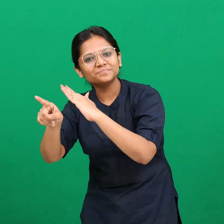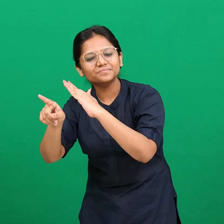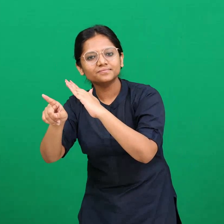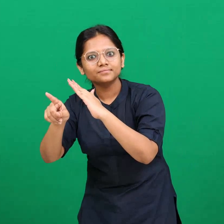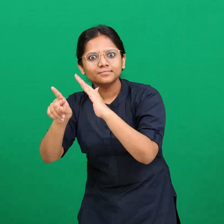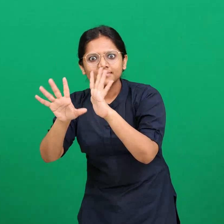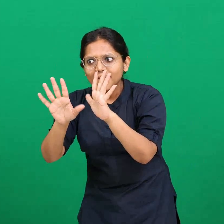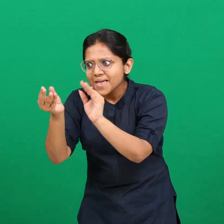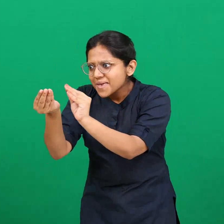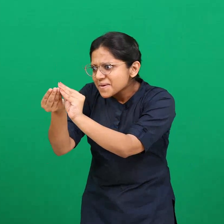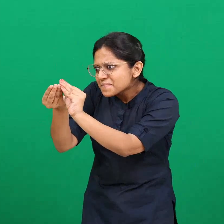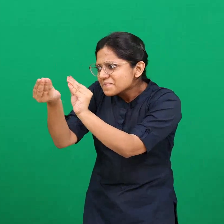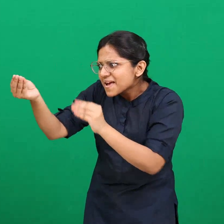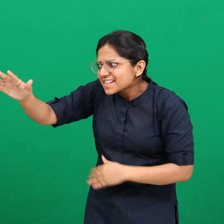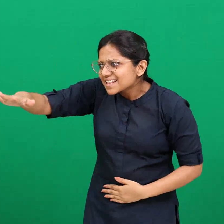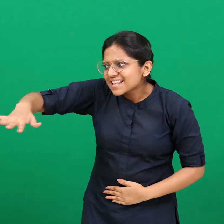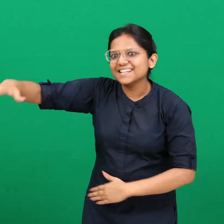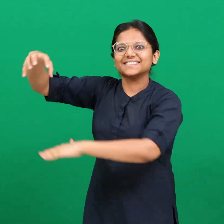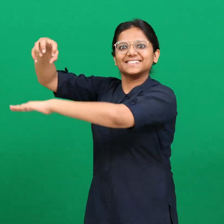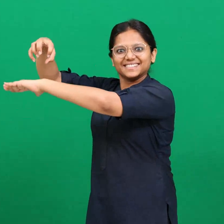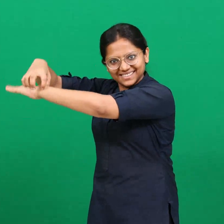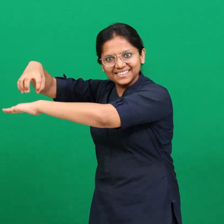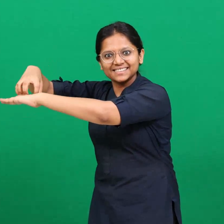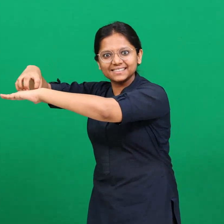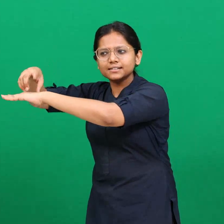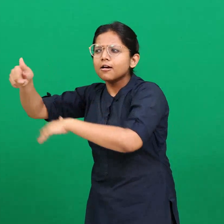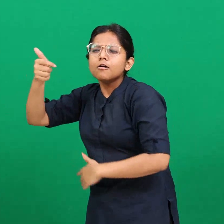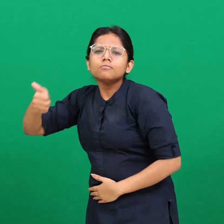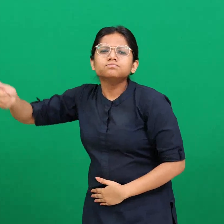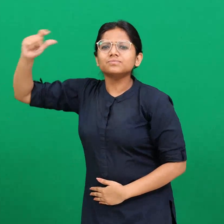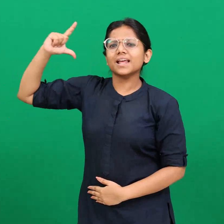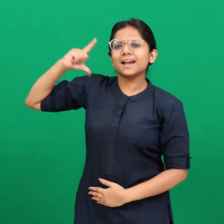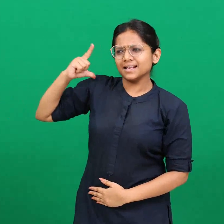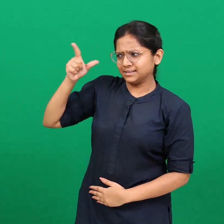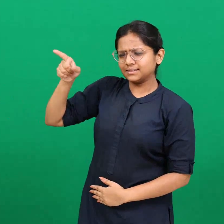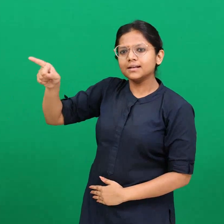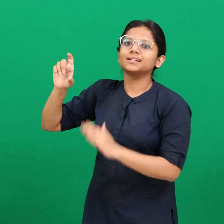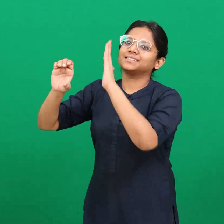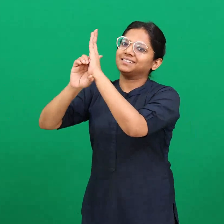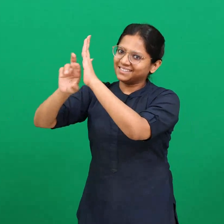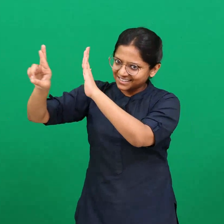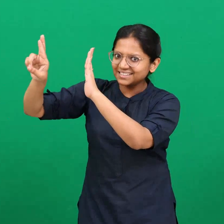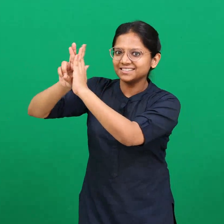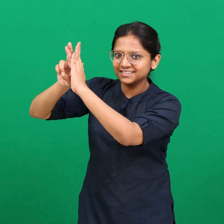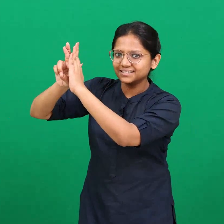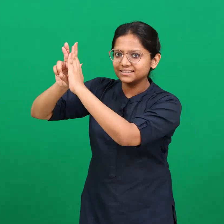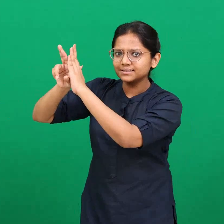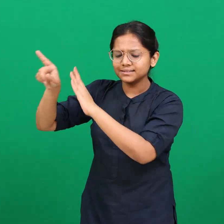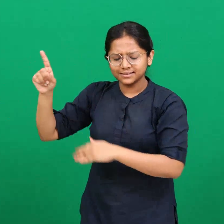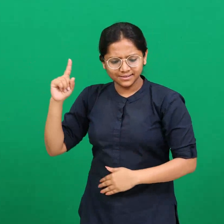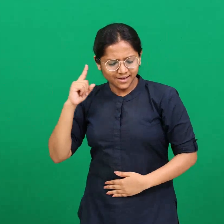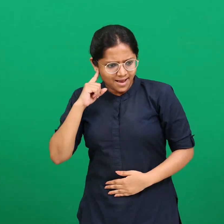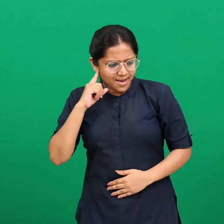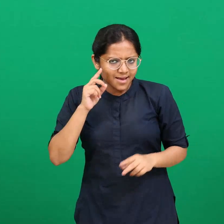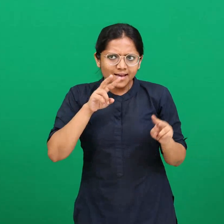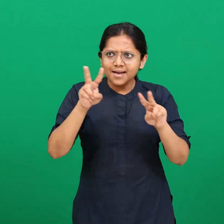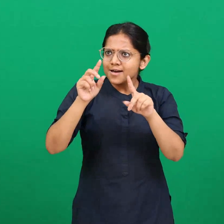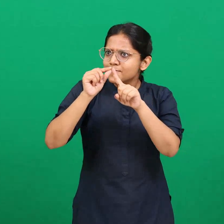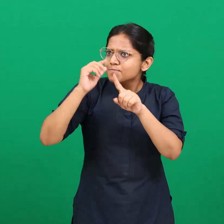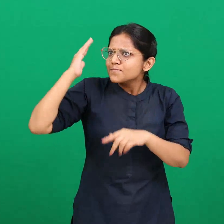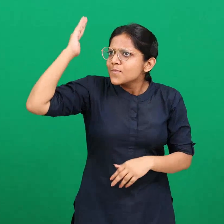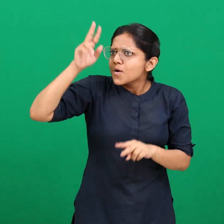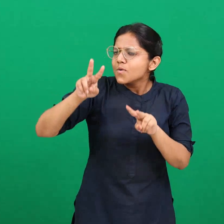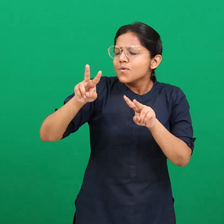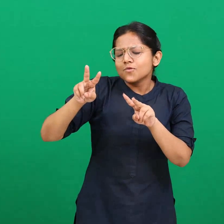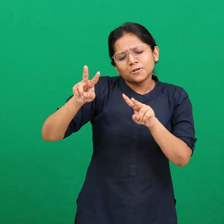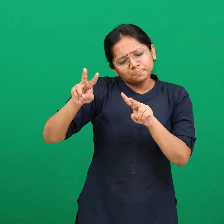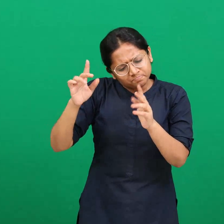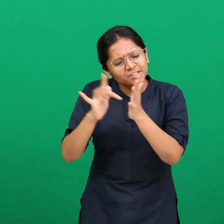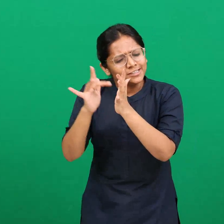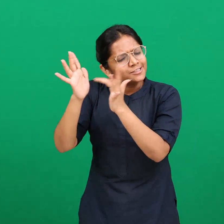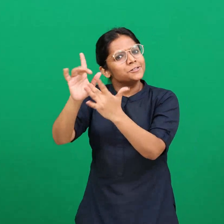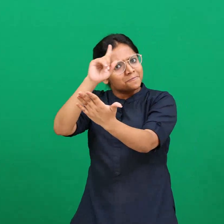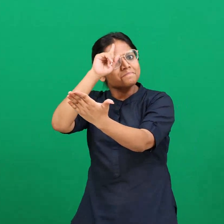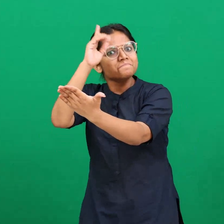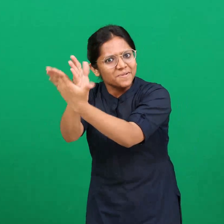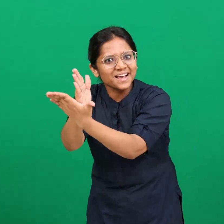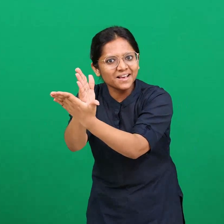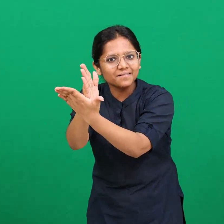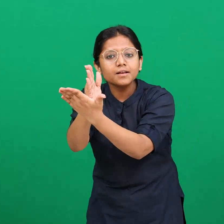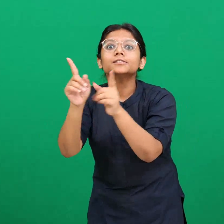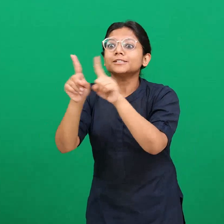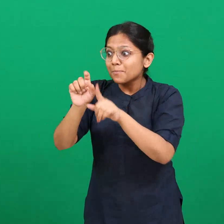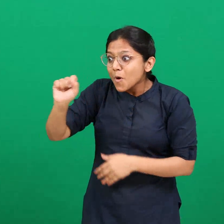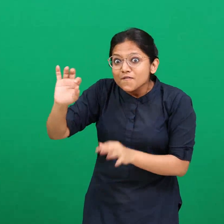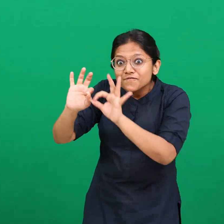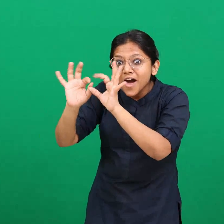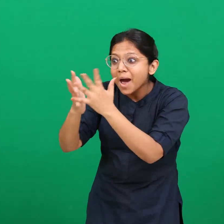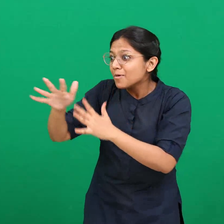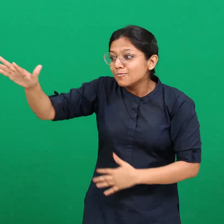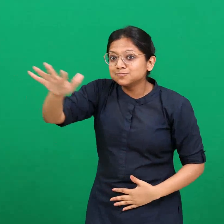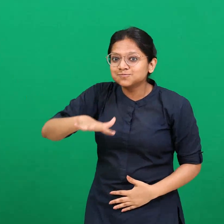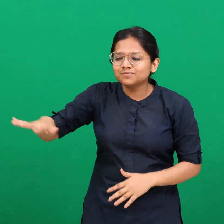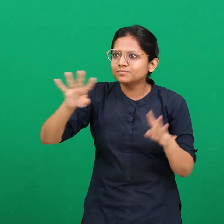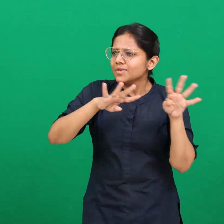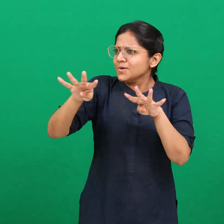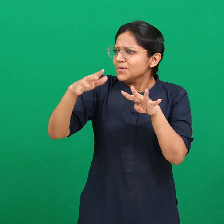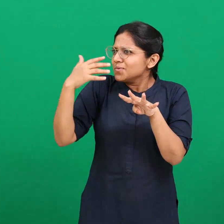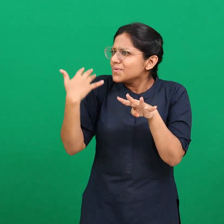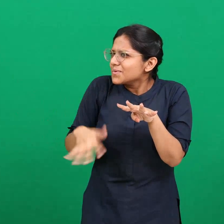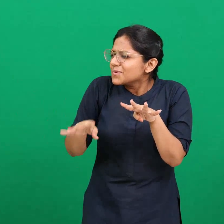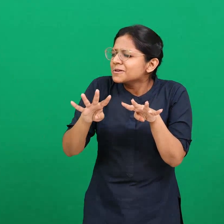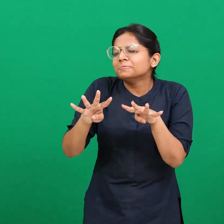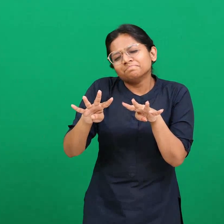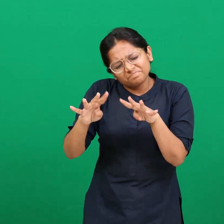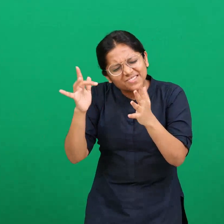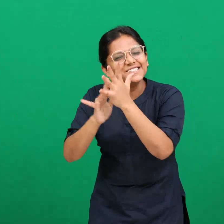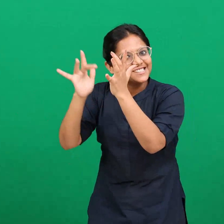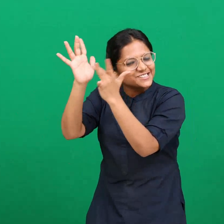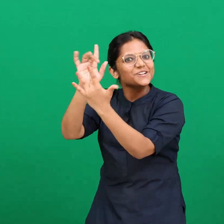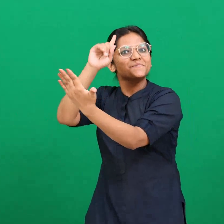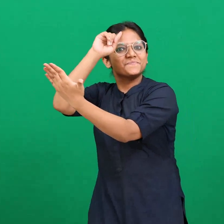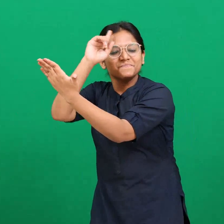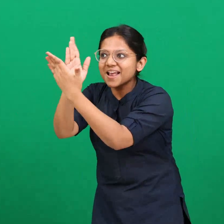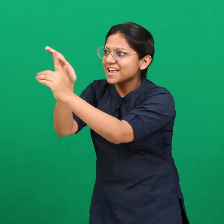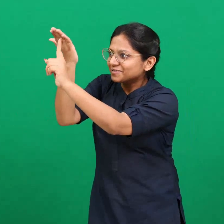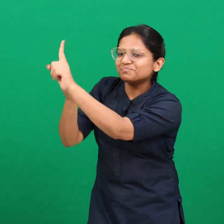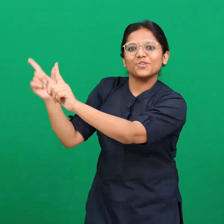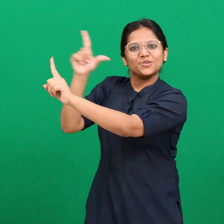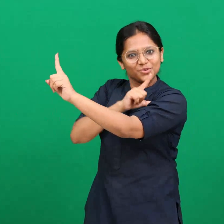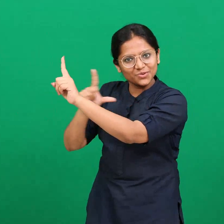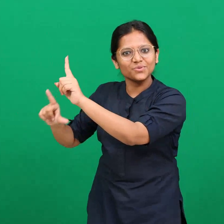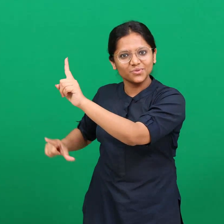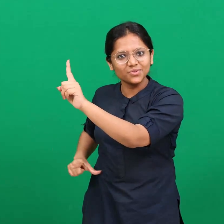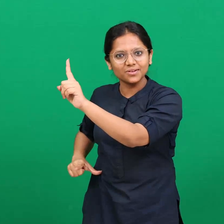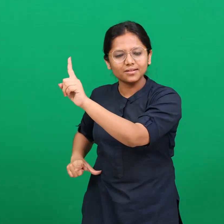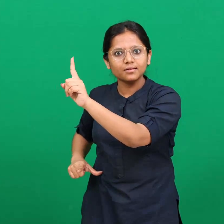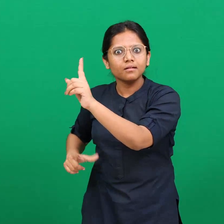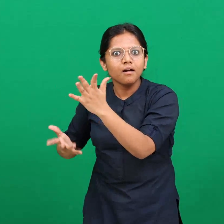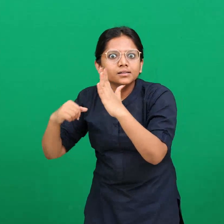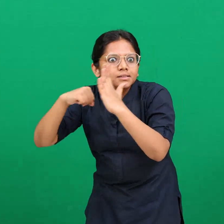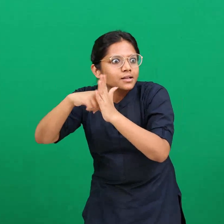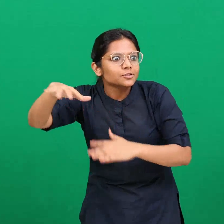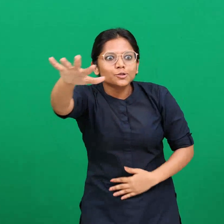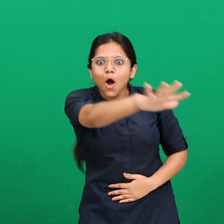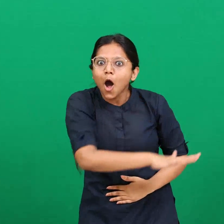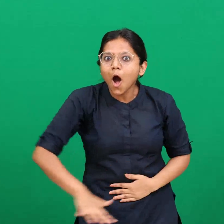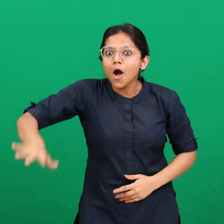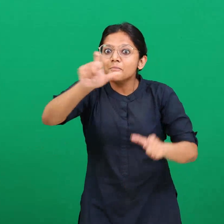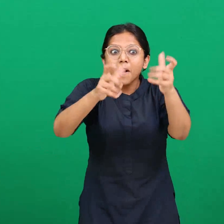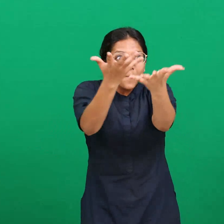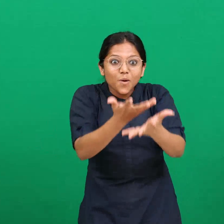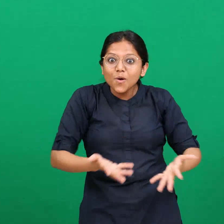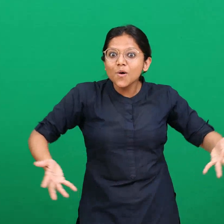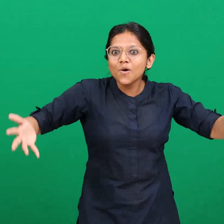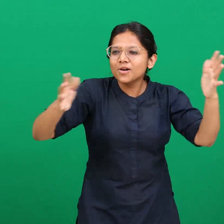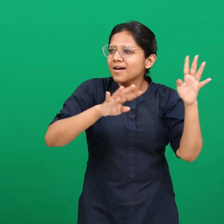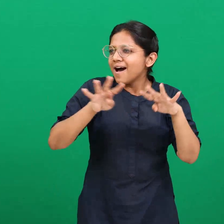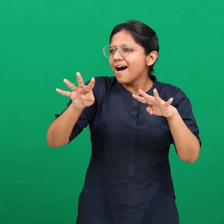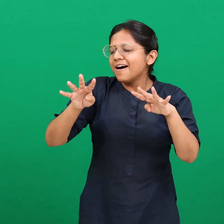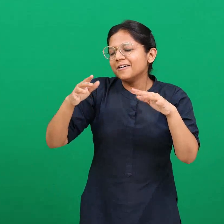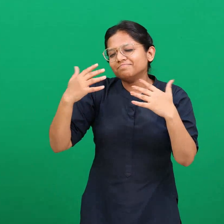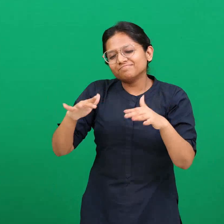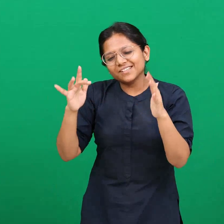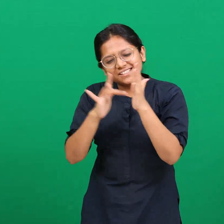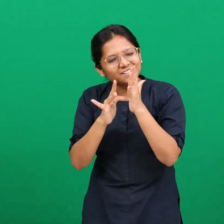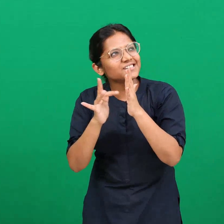Crispus, the synagogue leader, and his whole household believed in the Lord.